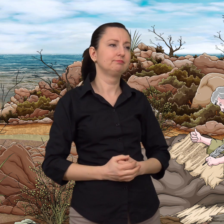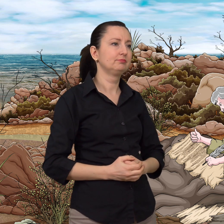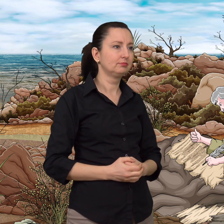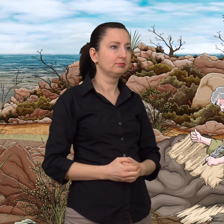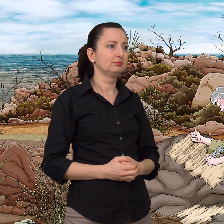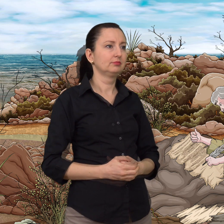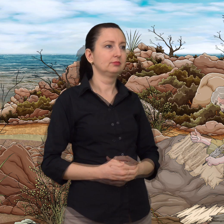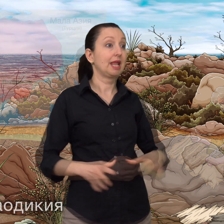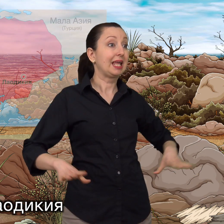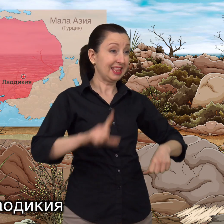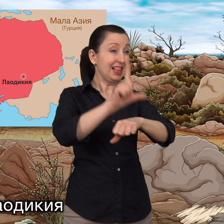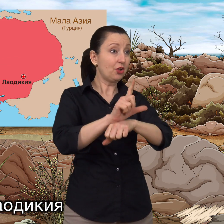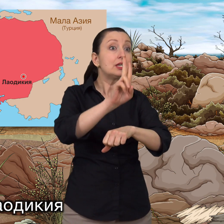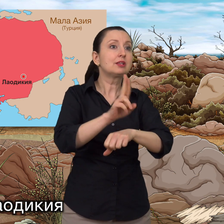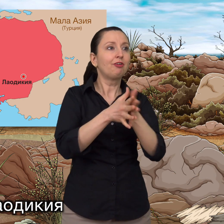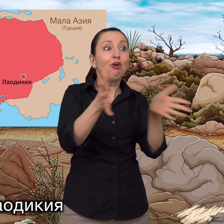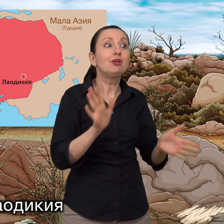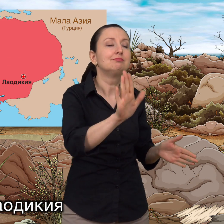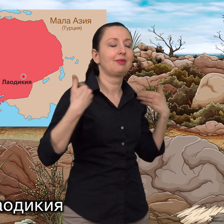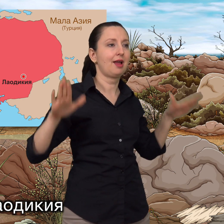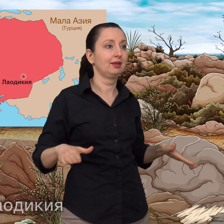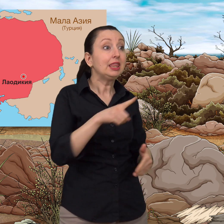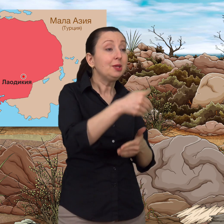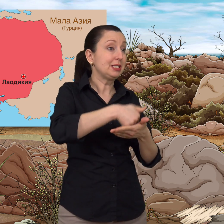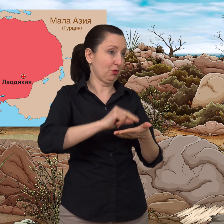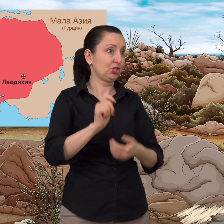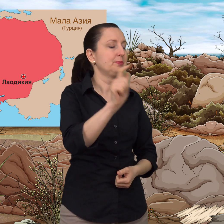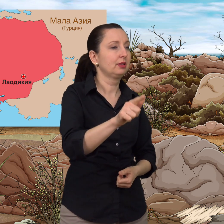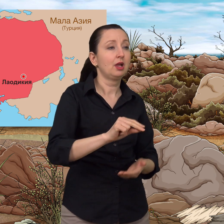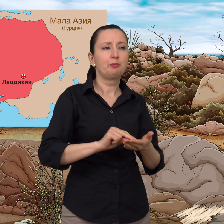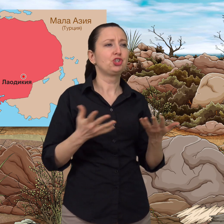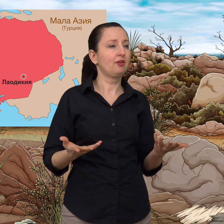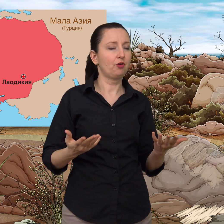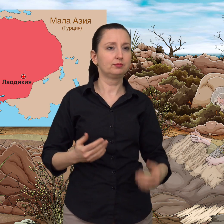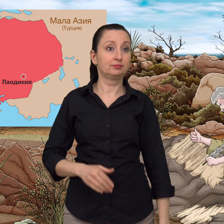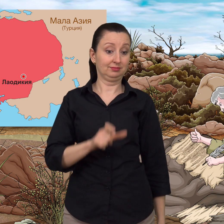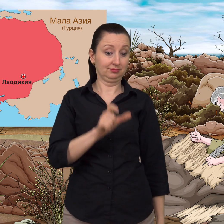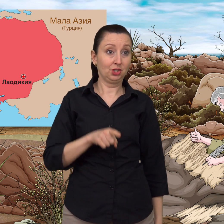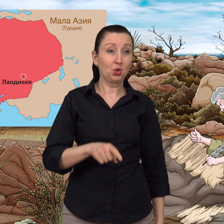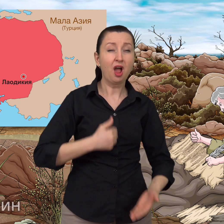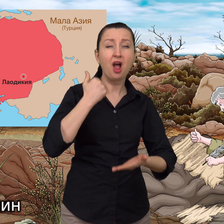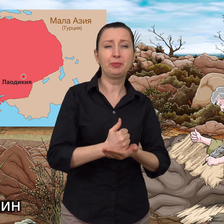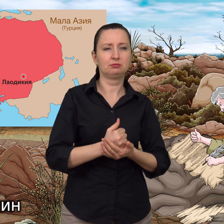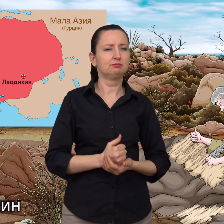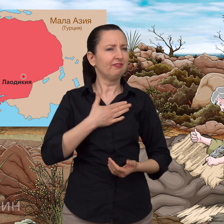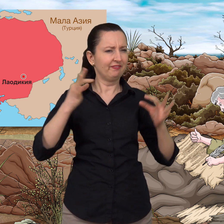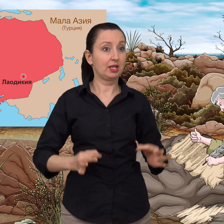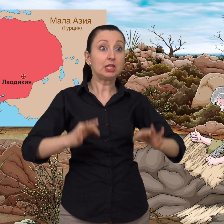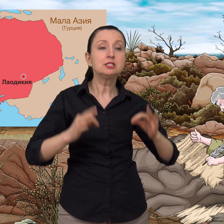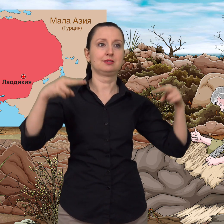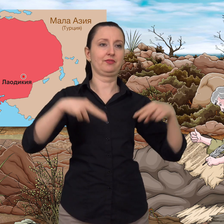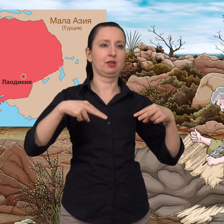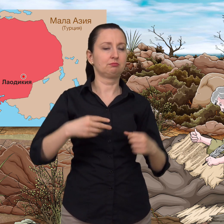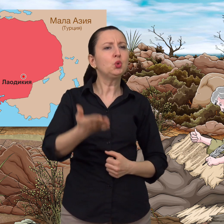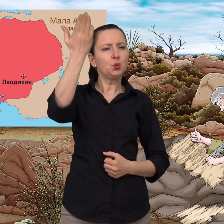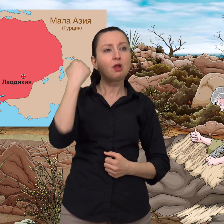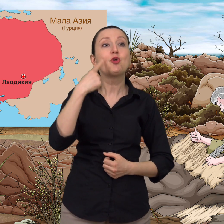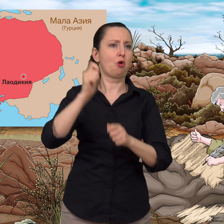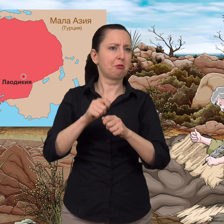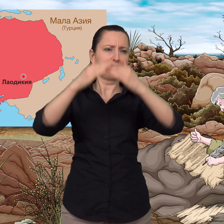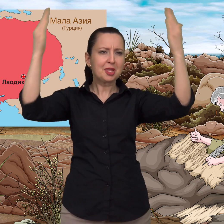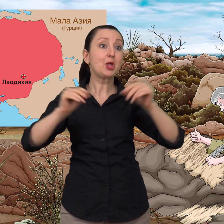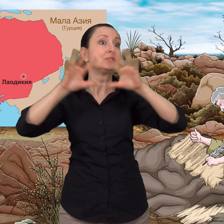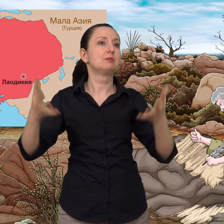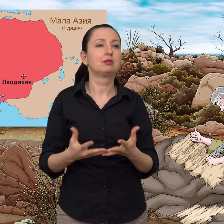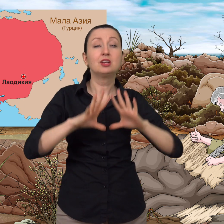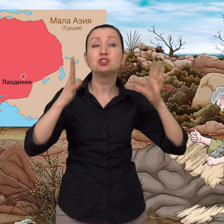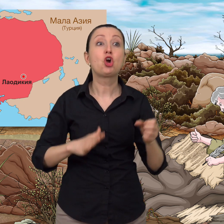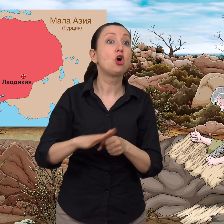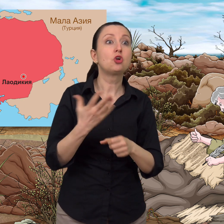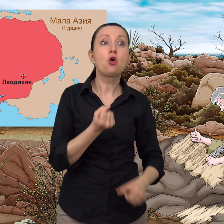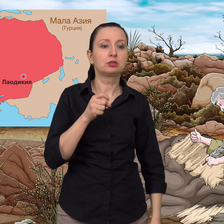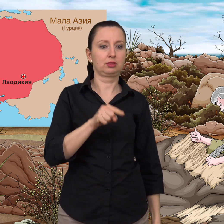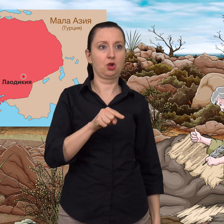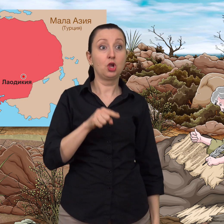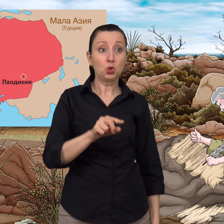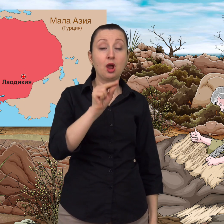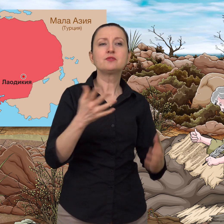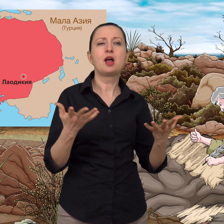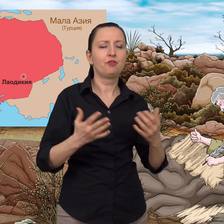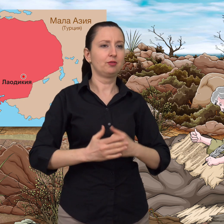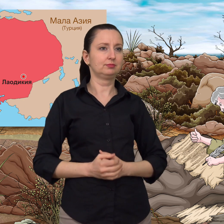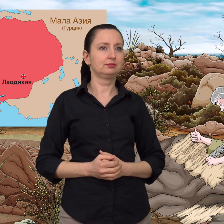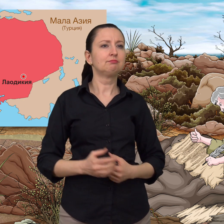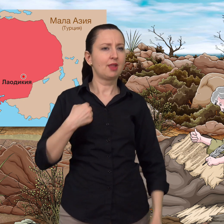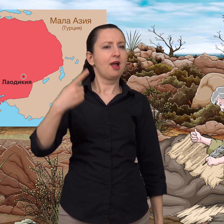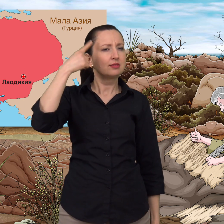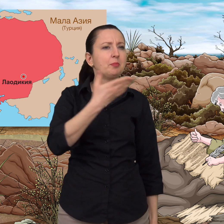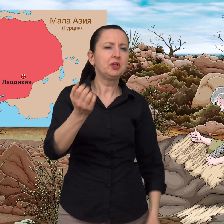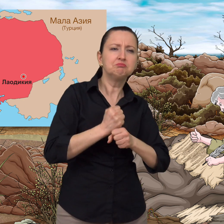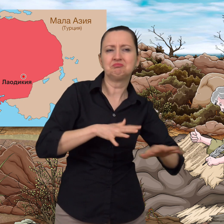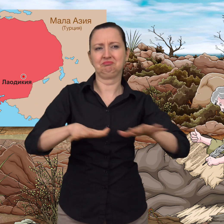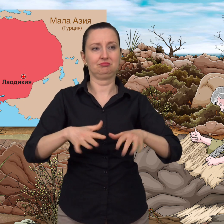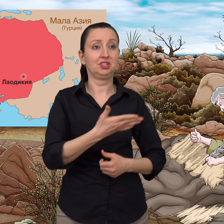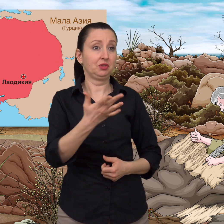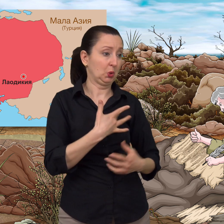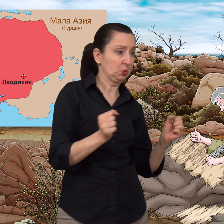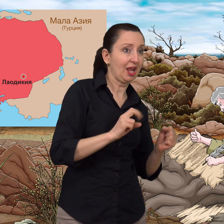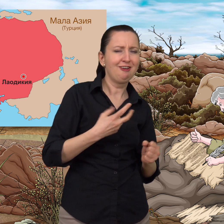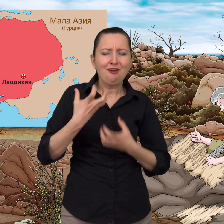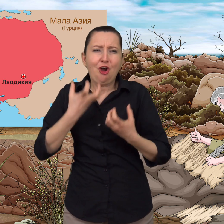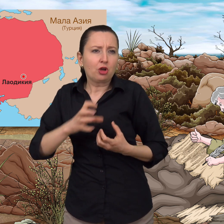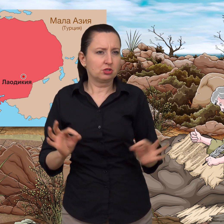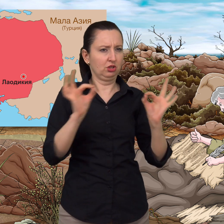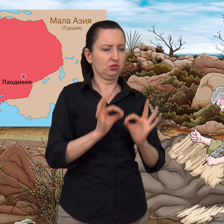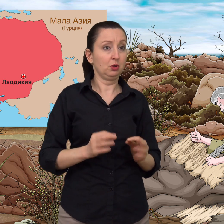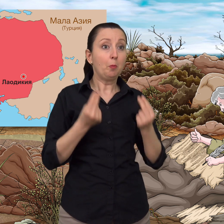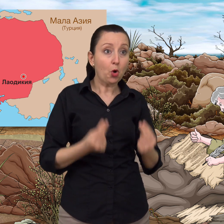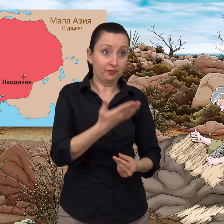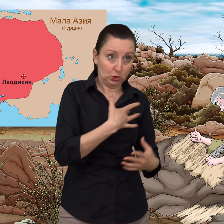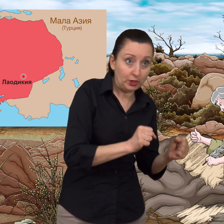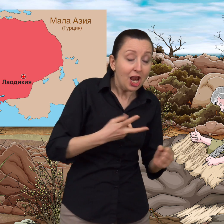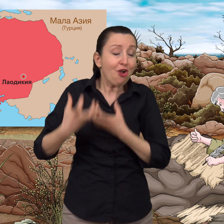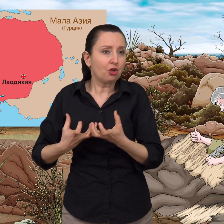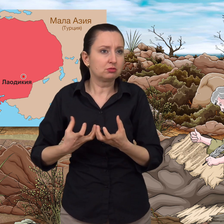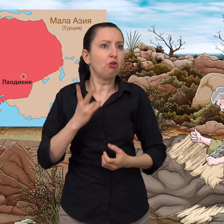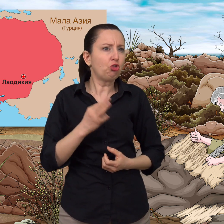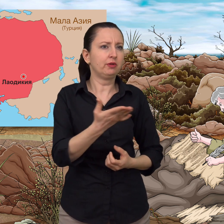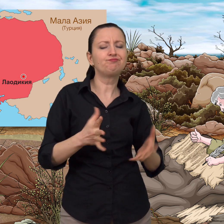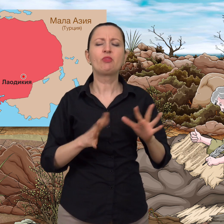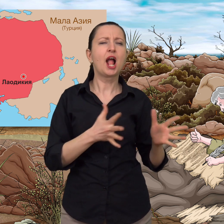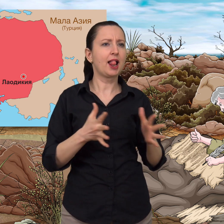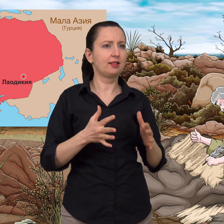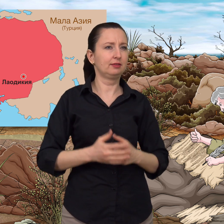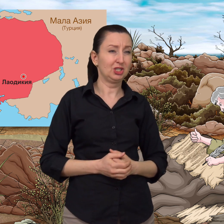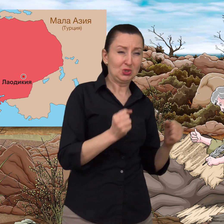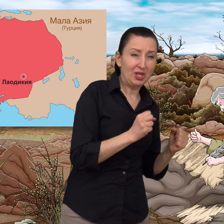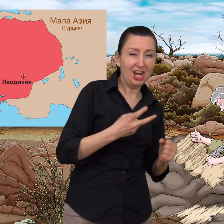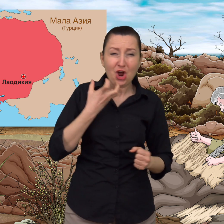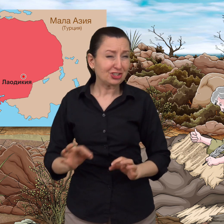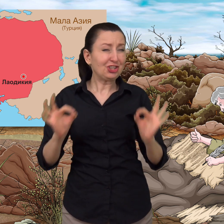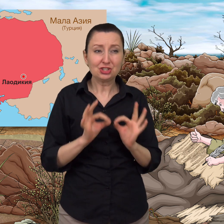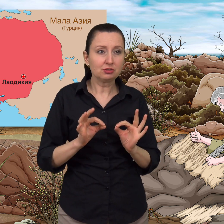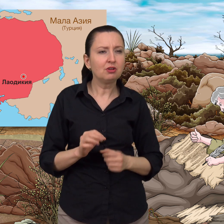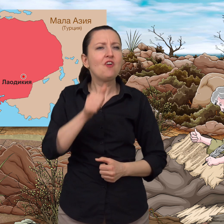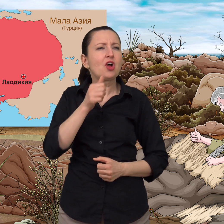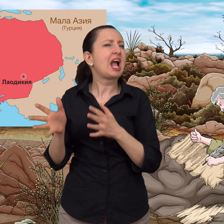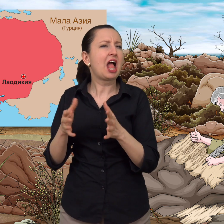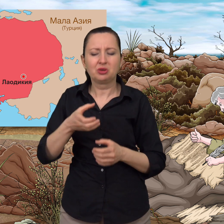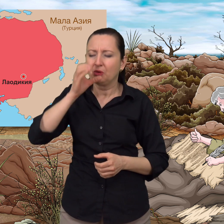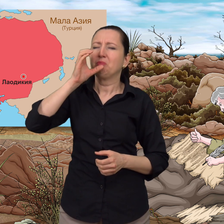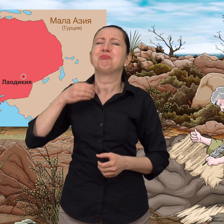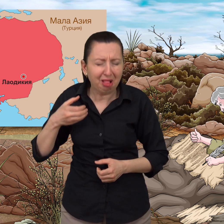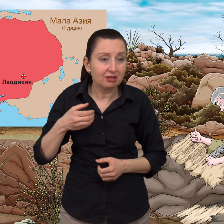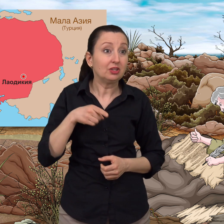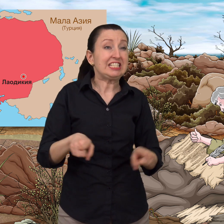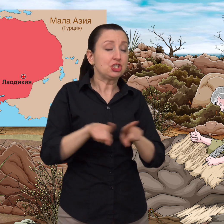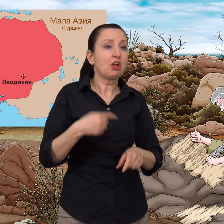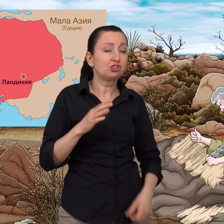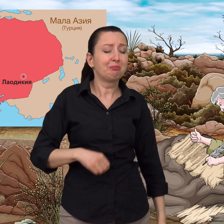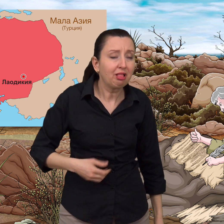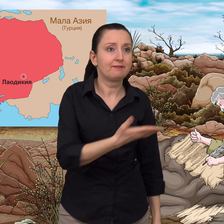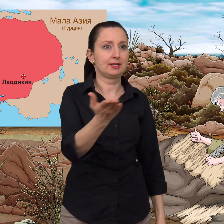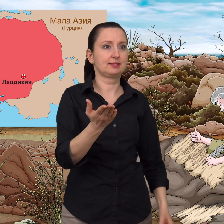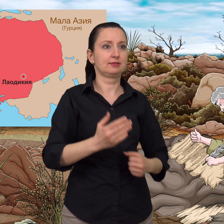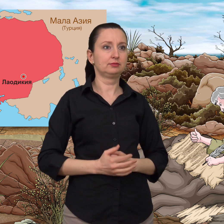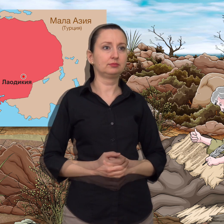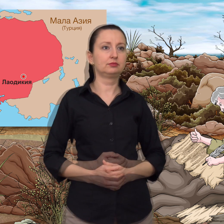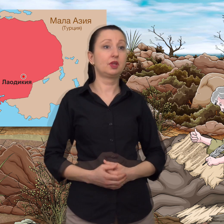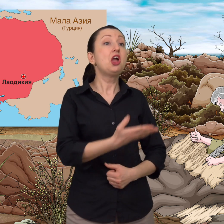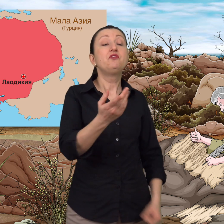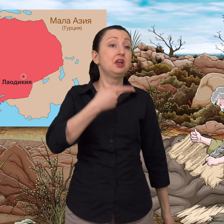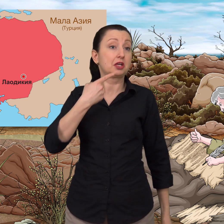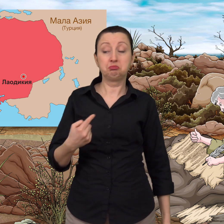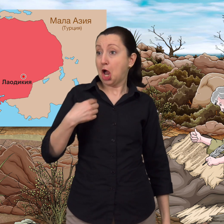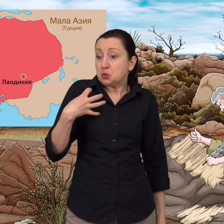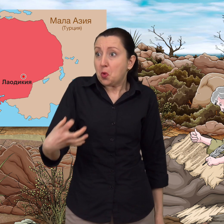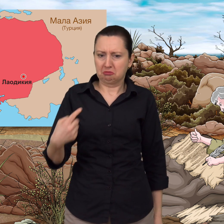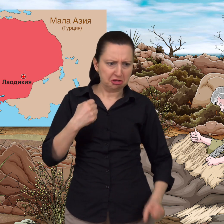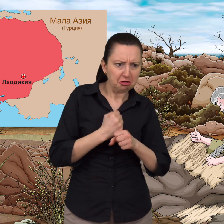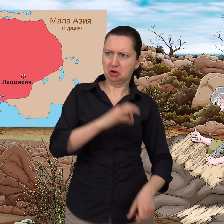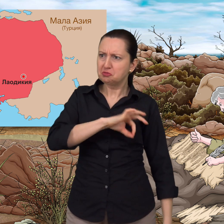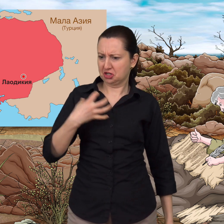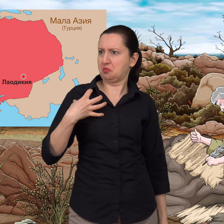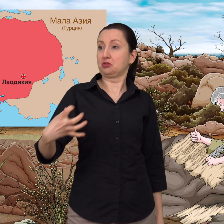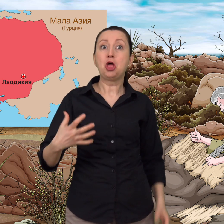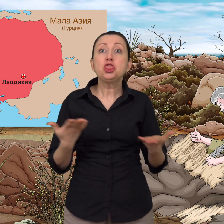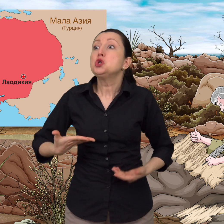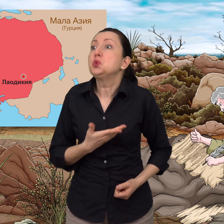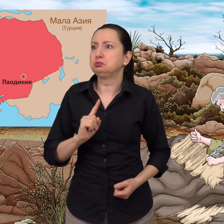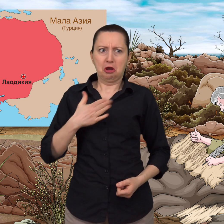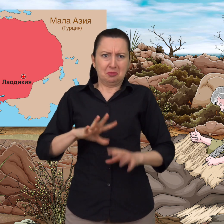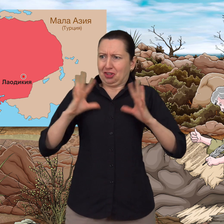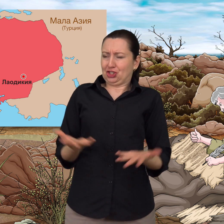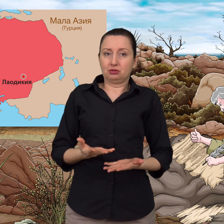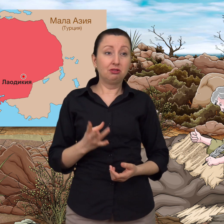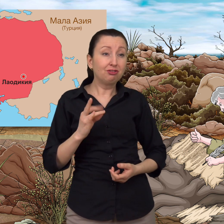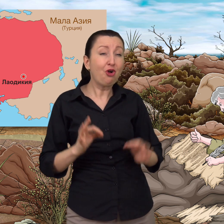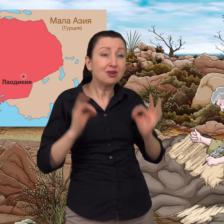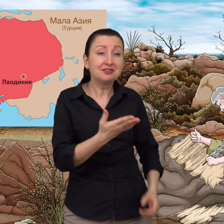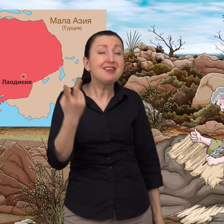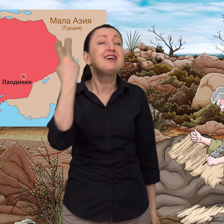To the angel of the church in Laodicea write: These are the words of the Amen, the faithful and true Witness, the Originator of God’s creation. I know your deeds; you are neither cold nor hot. How I wish you were one or the other! So because you are lukewarm—neither hot nor cold—I am about to vomit you out of My mouth! You say, ‘I am rich; I have grown wealthy and need nothing.’